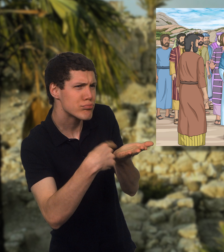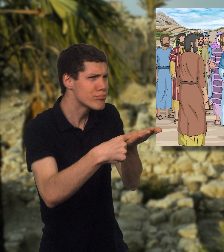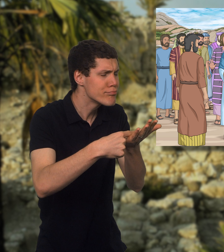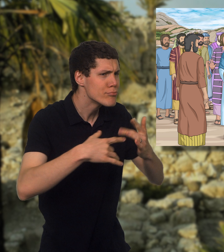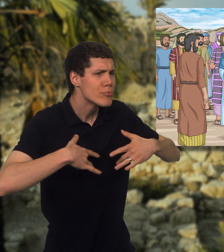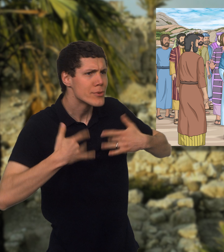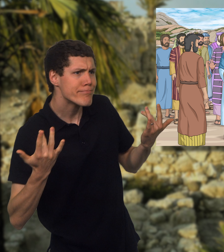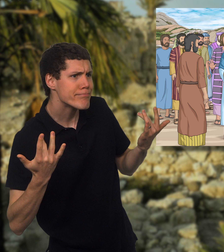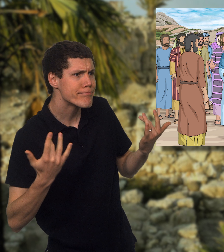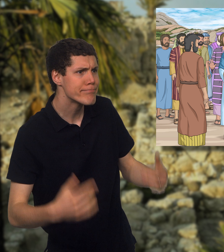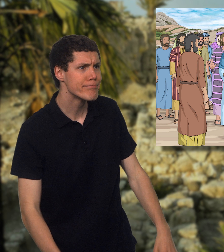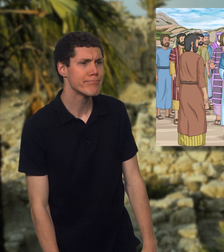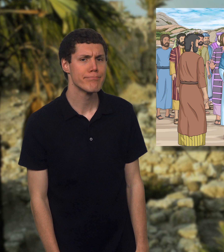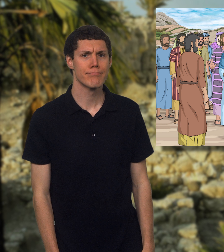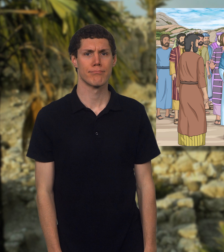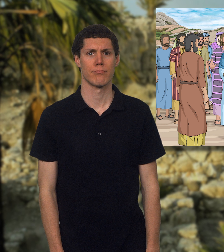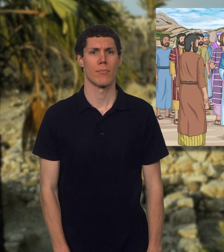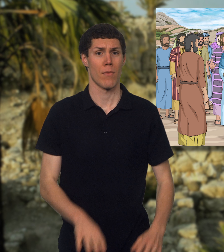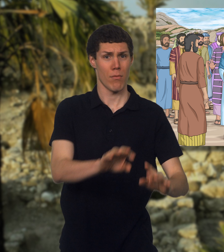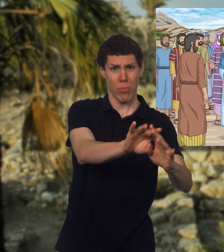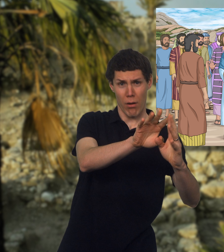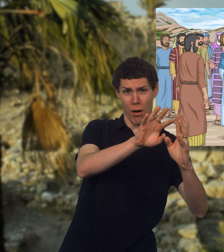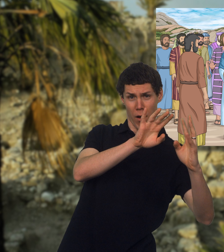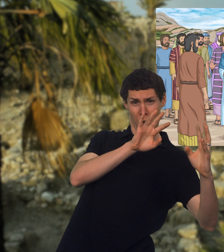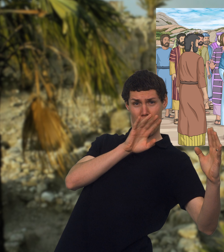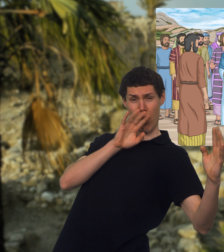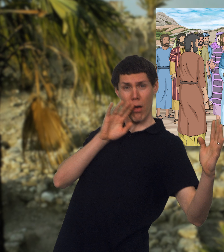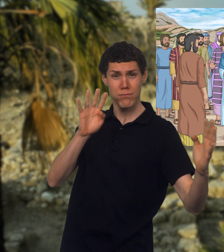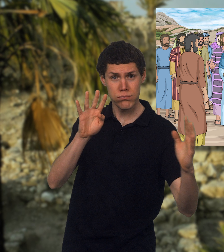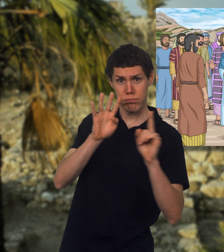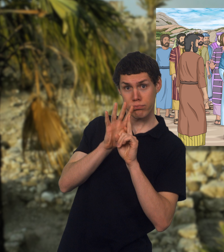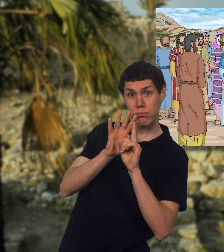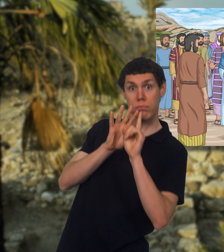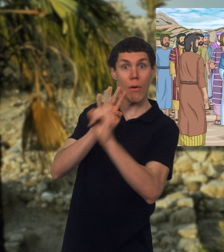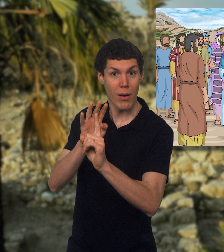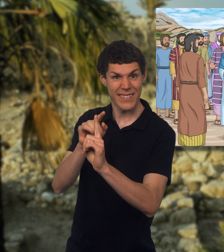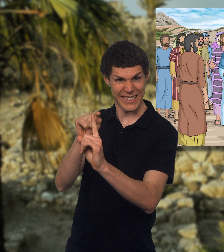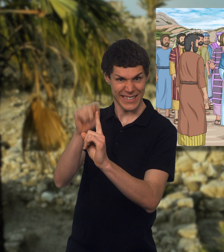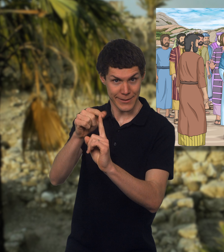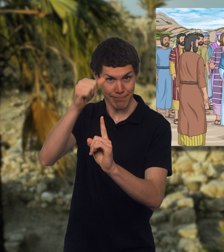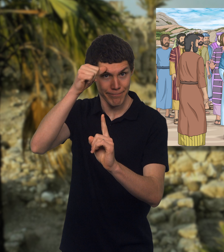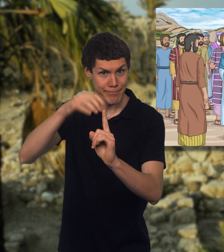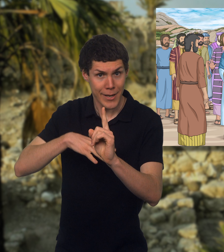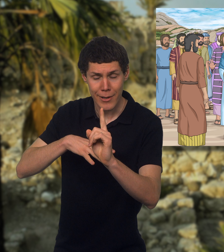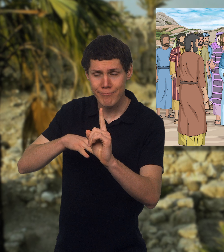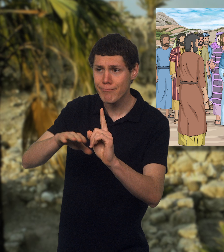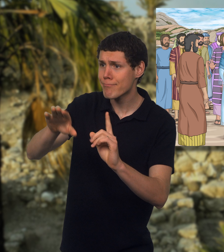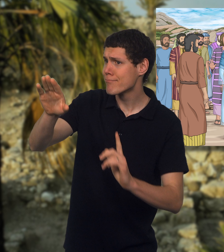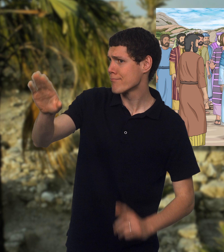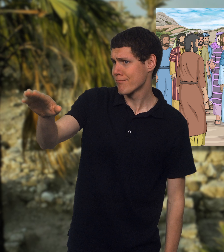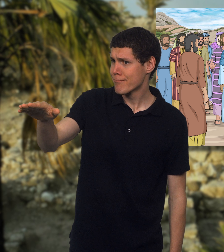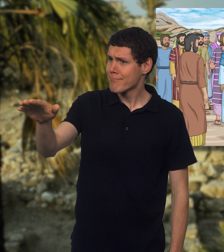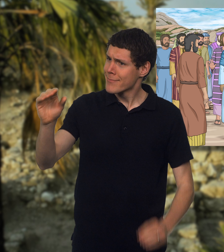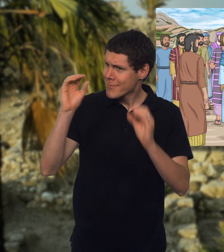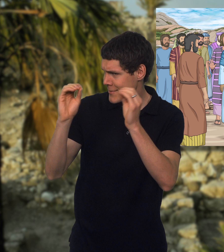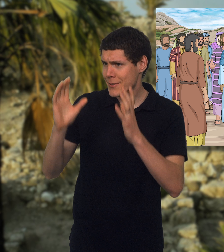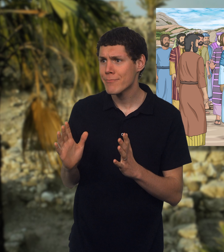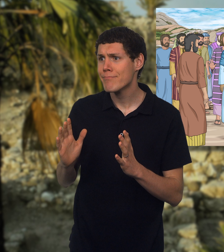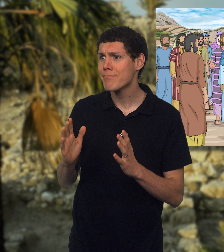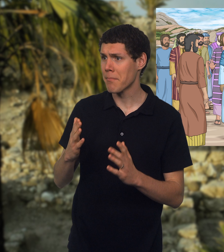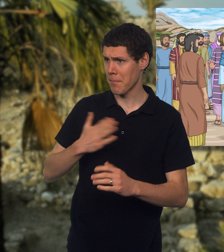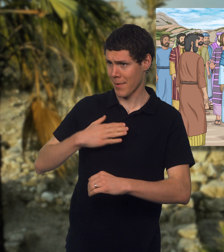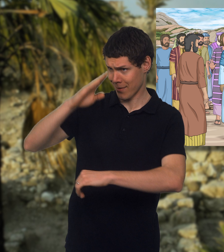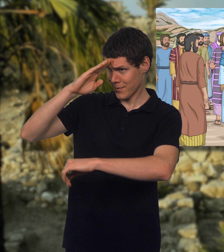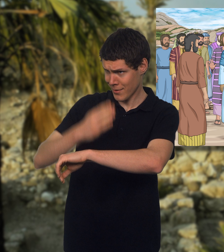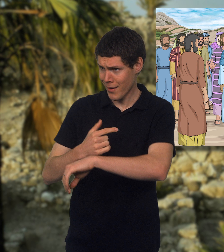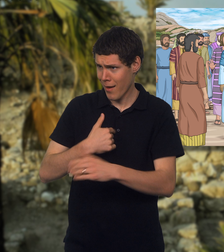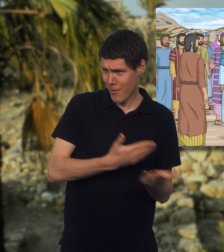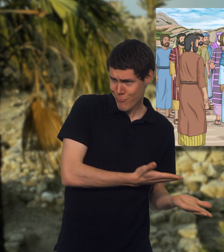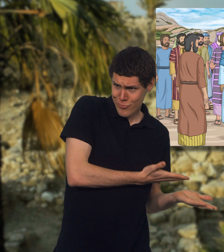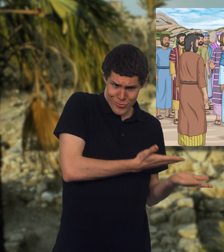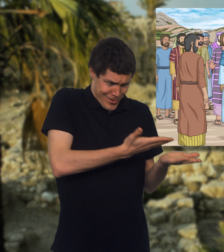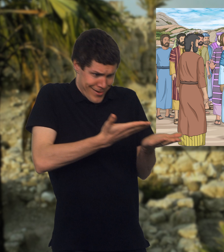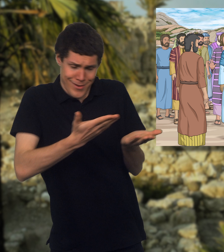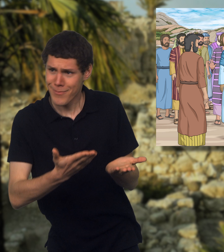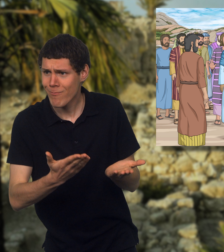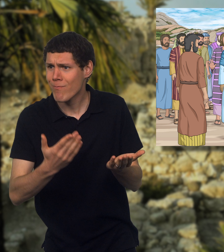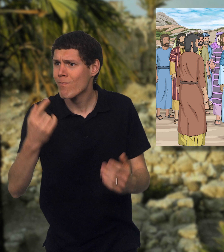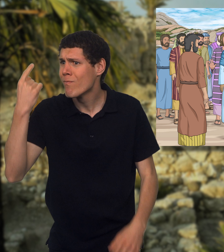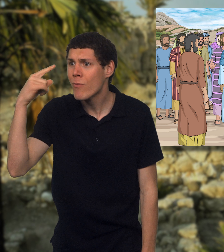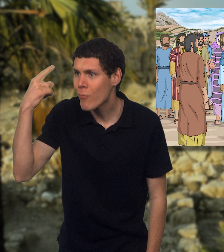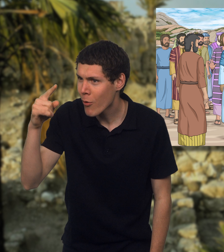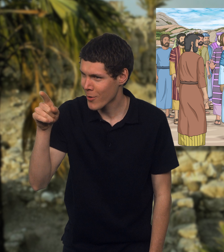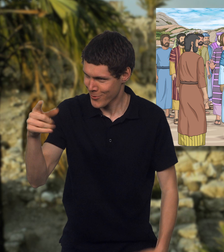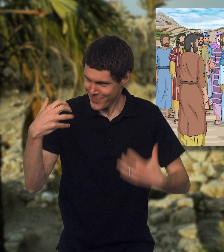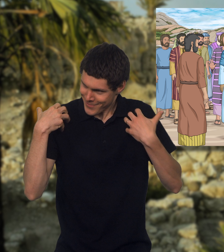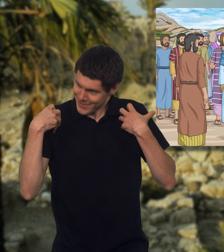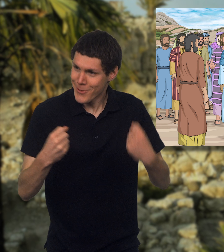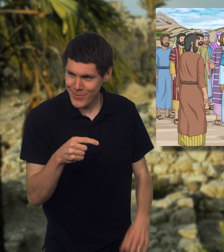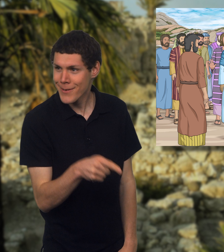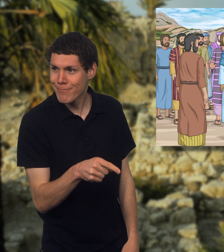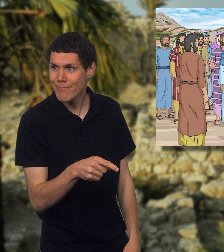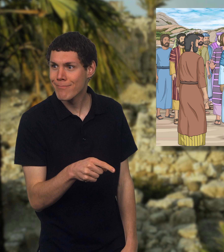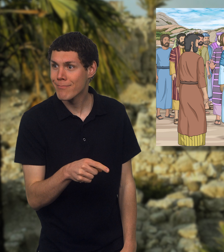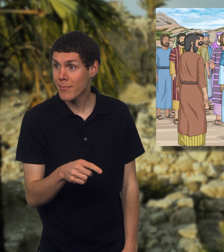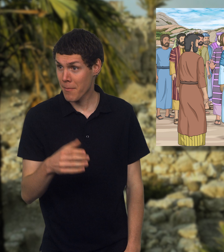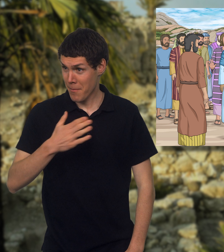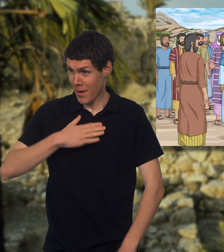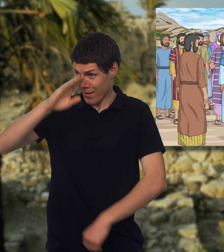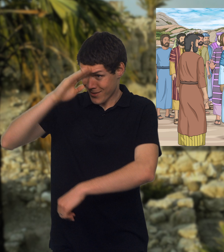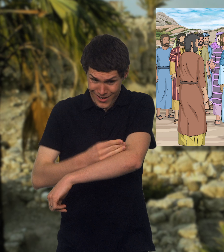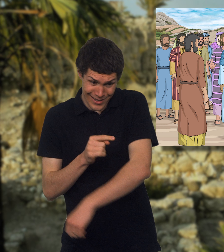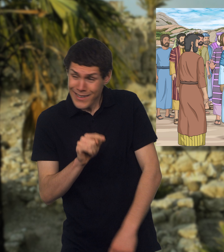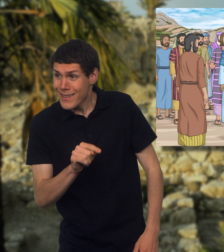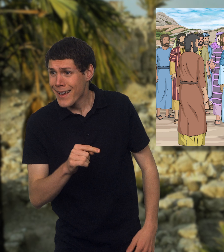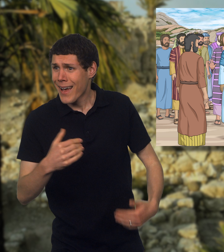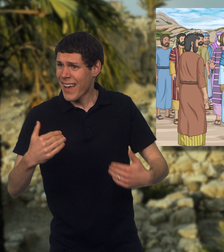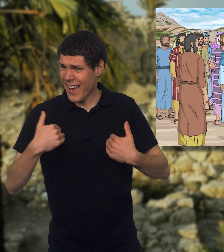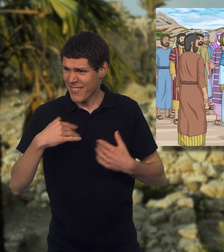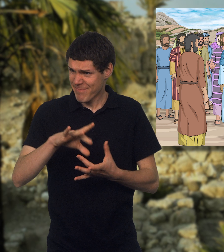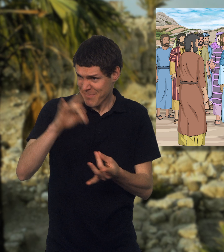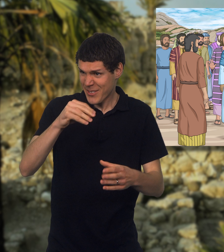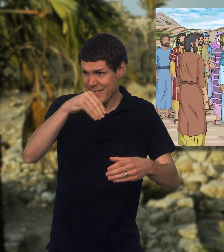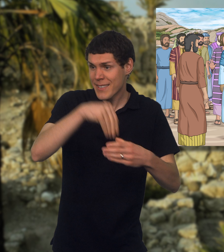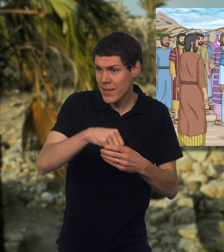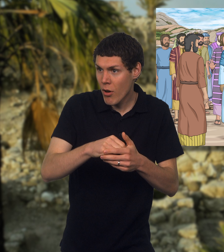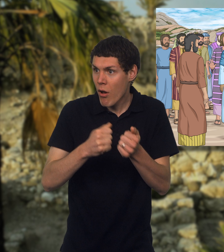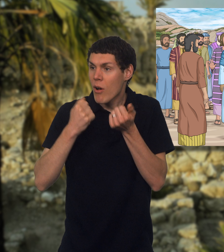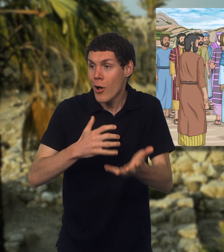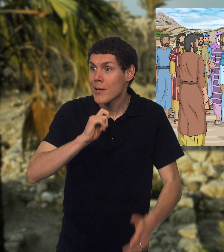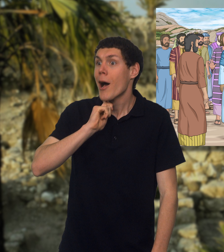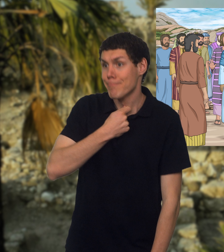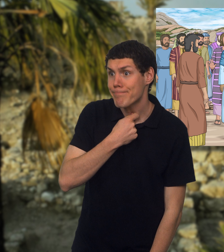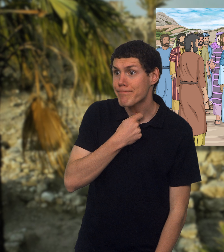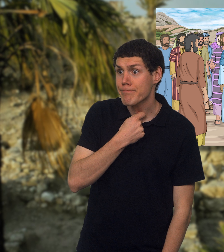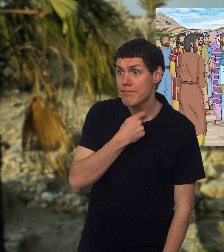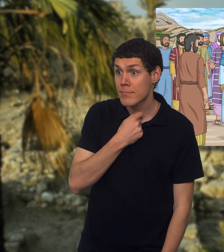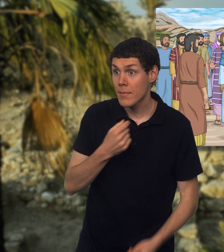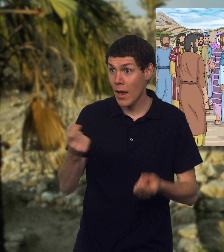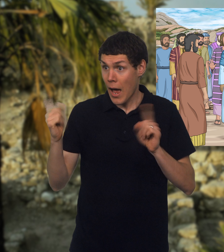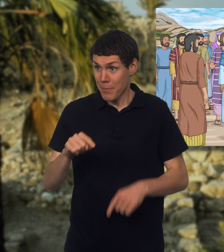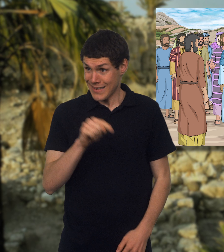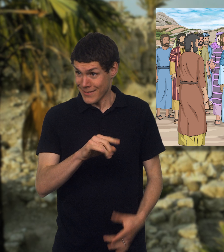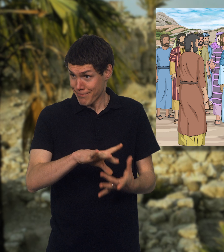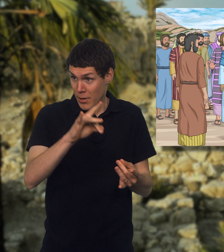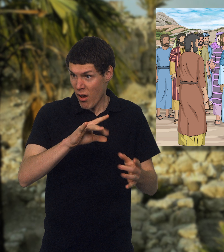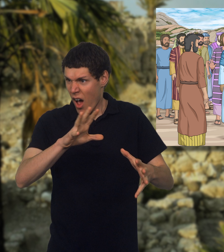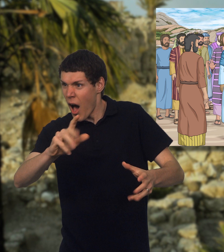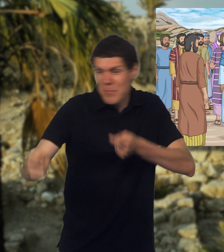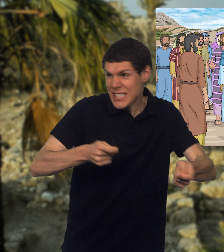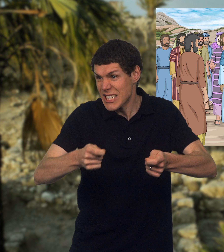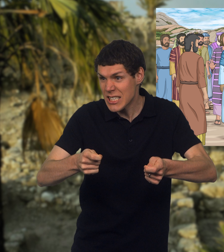Someone in the crowd replied, “Teacher, I brought You my son, who has a spirit that makes him mute.